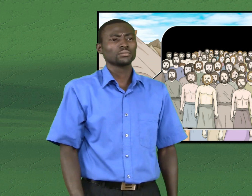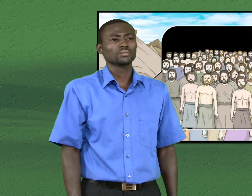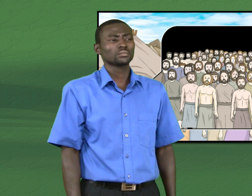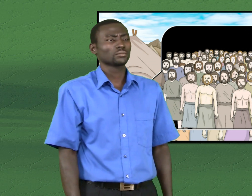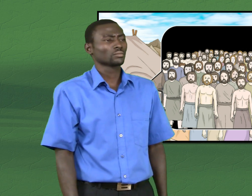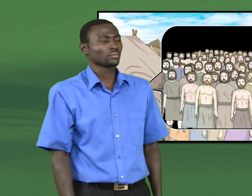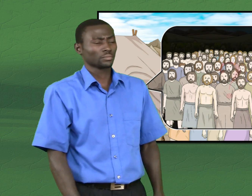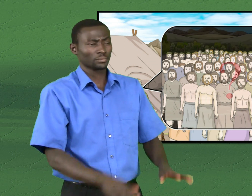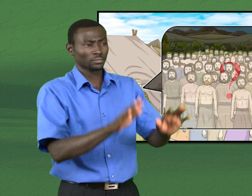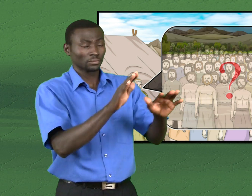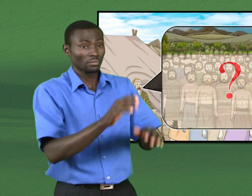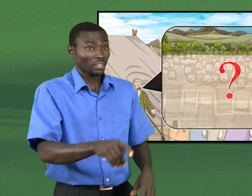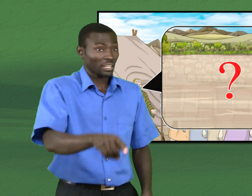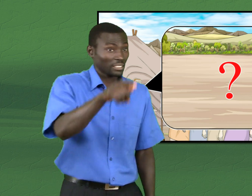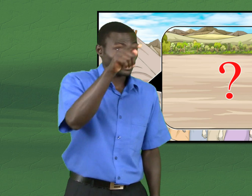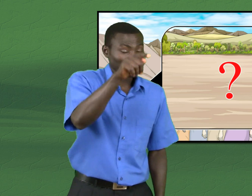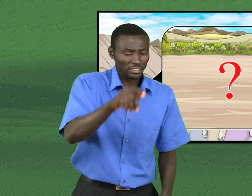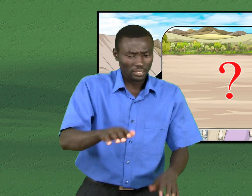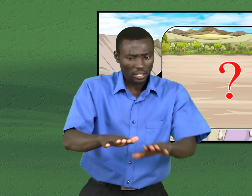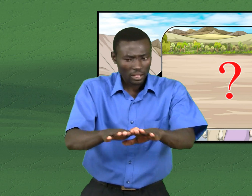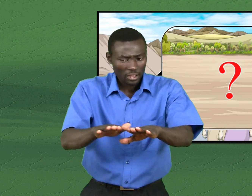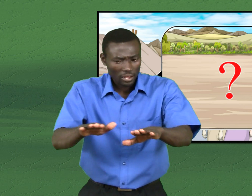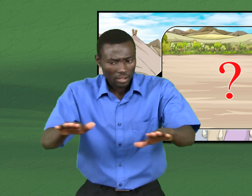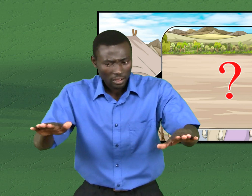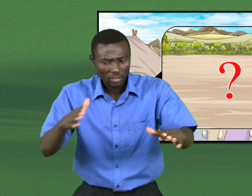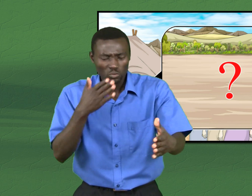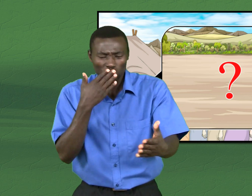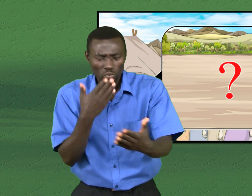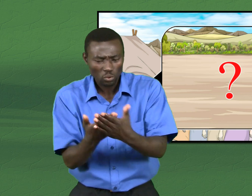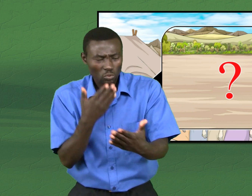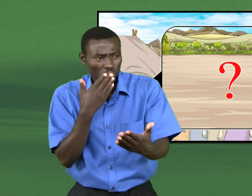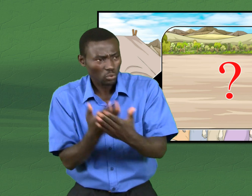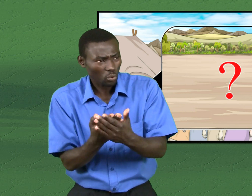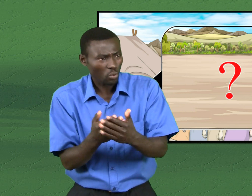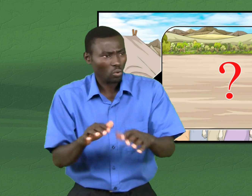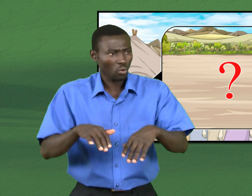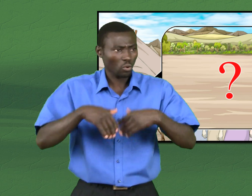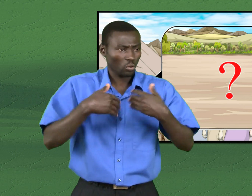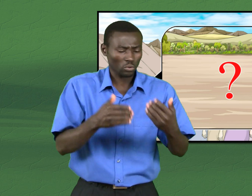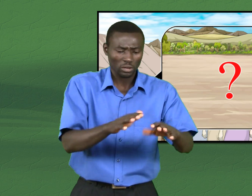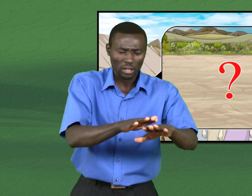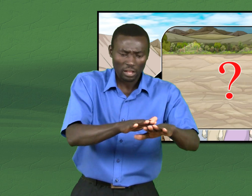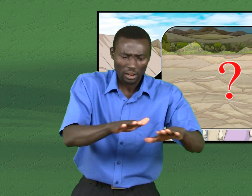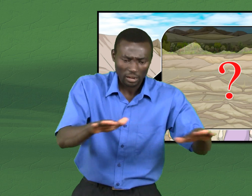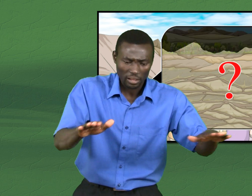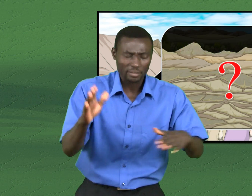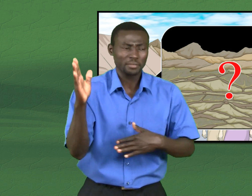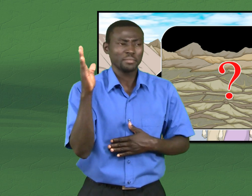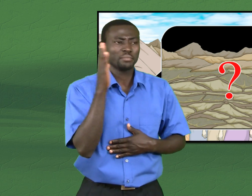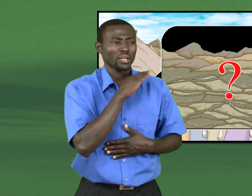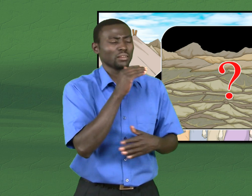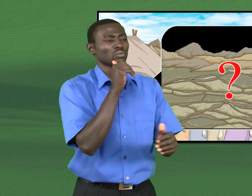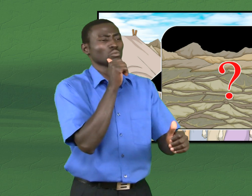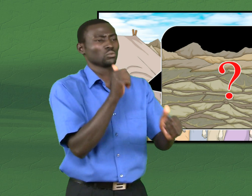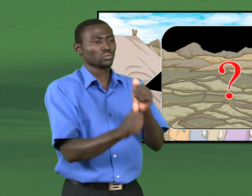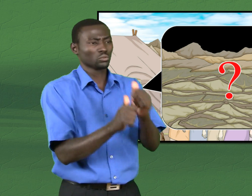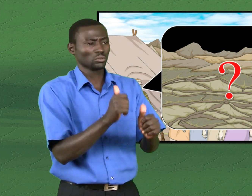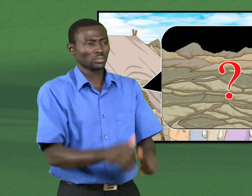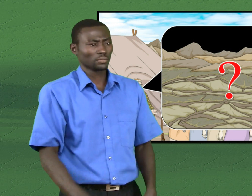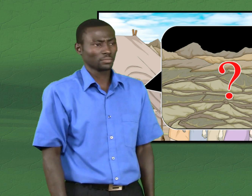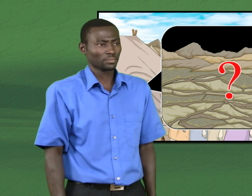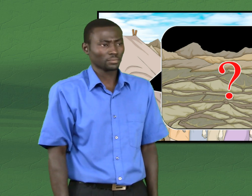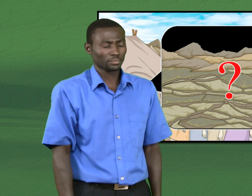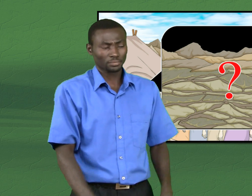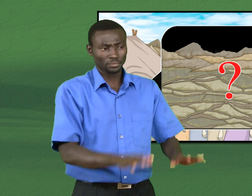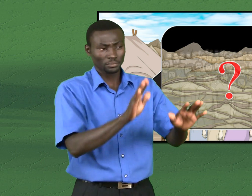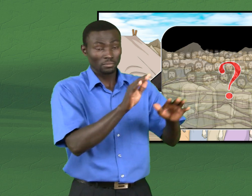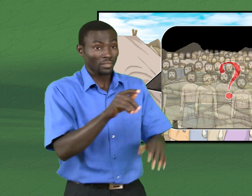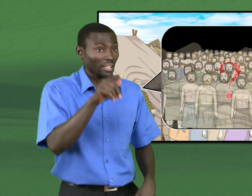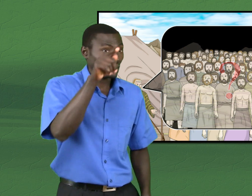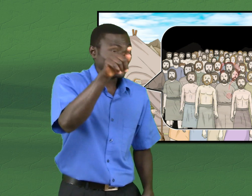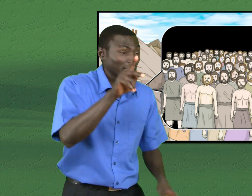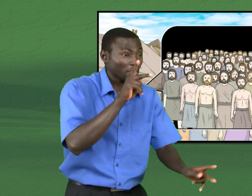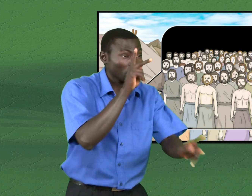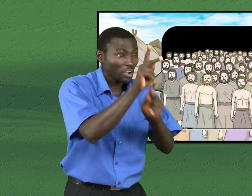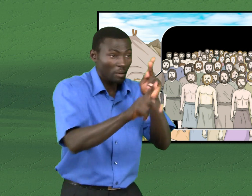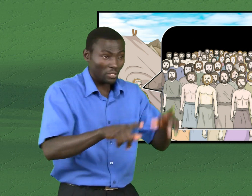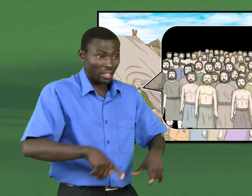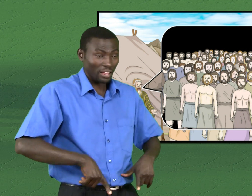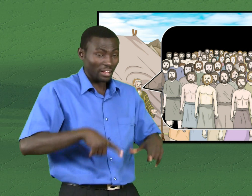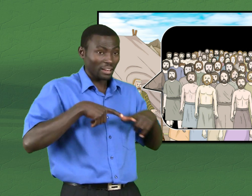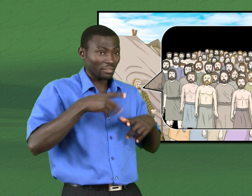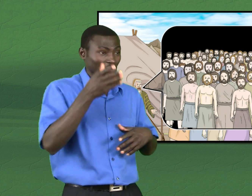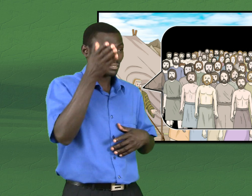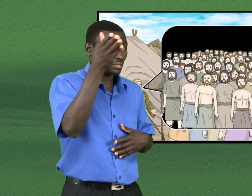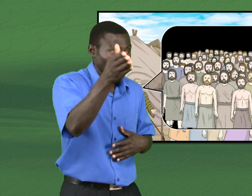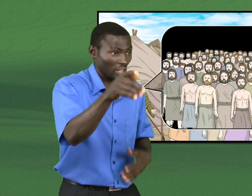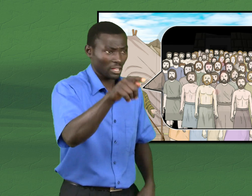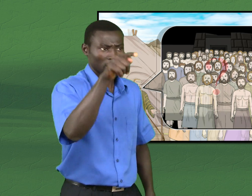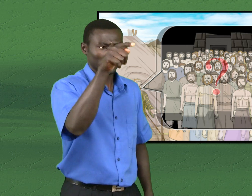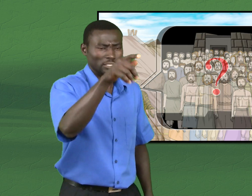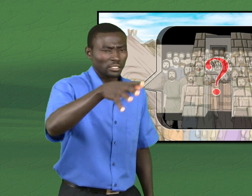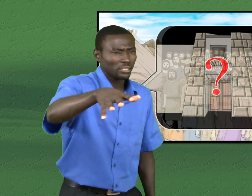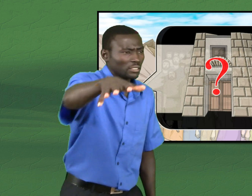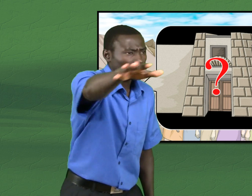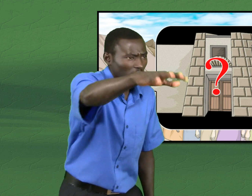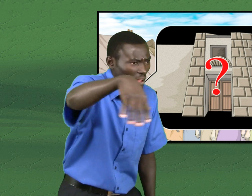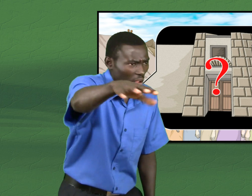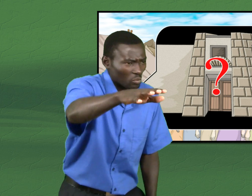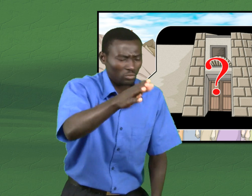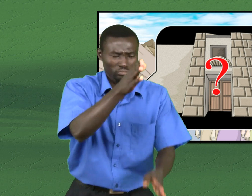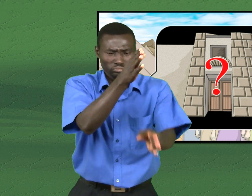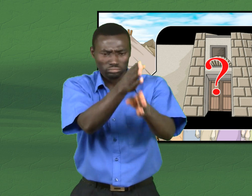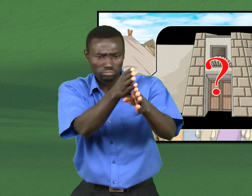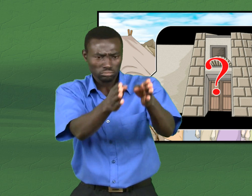Is the land where they live good or bad?